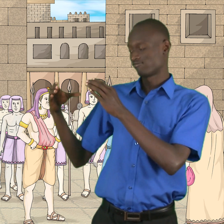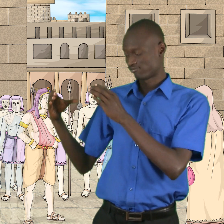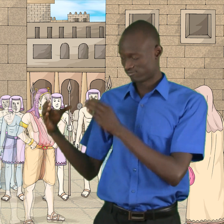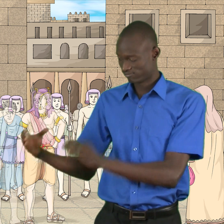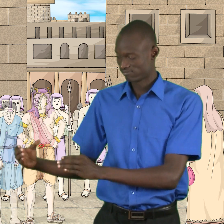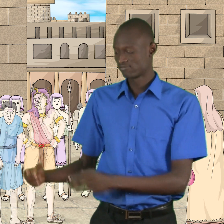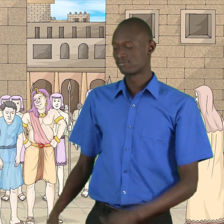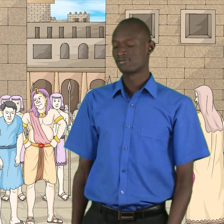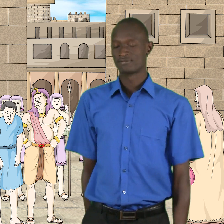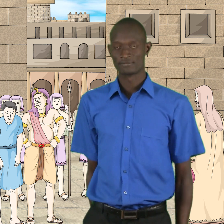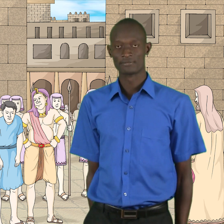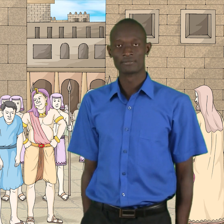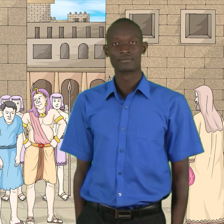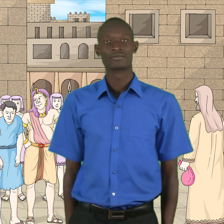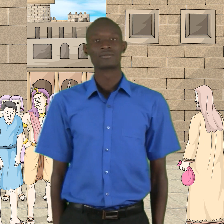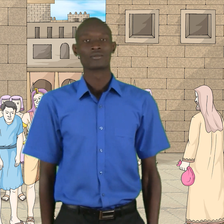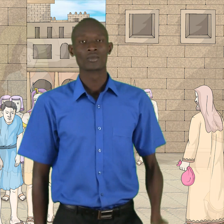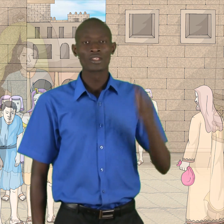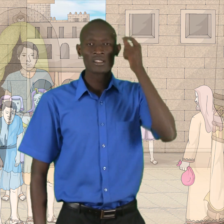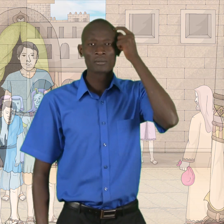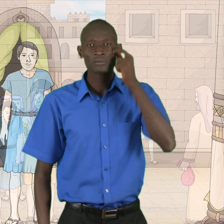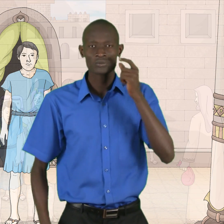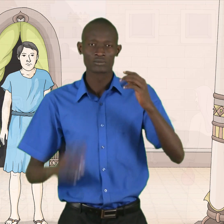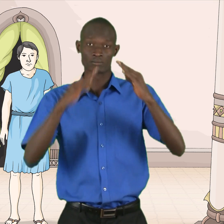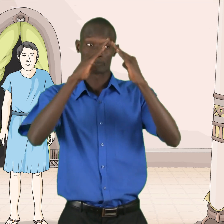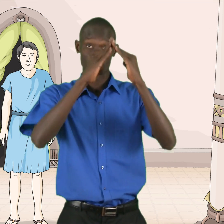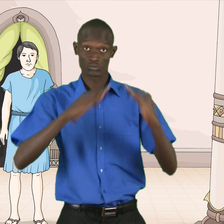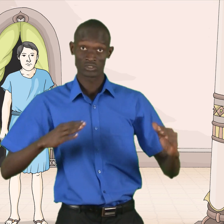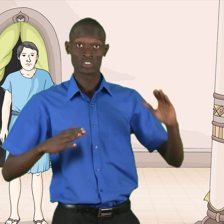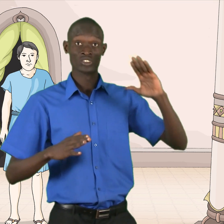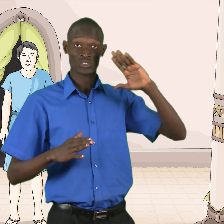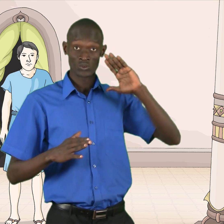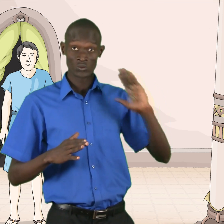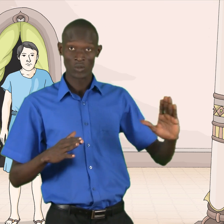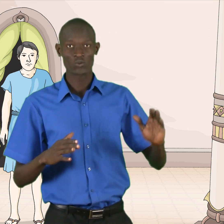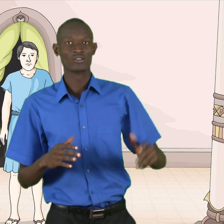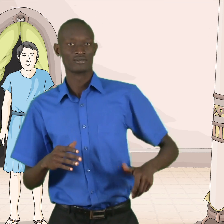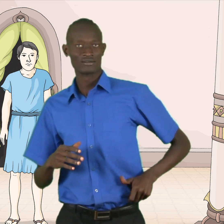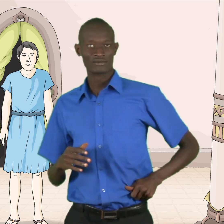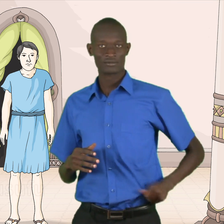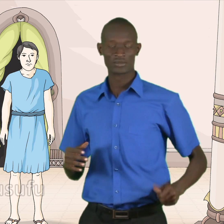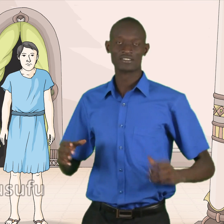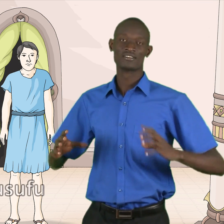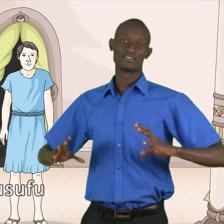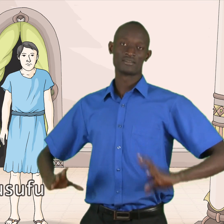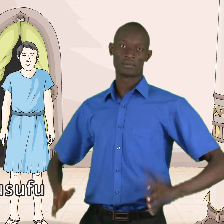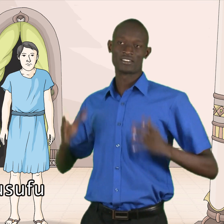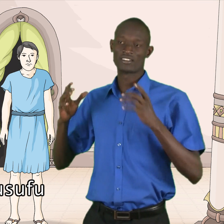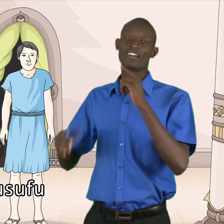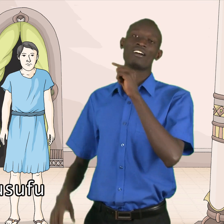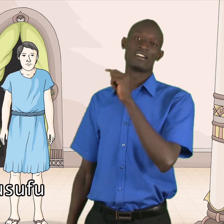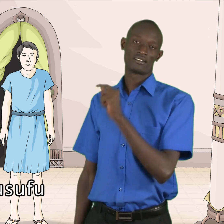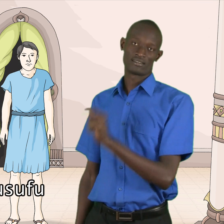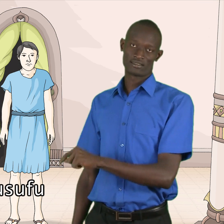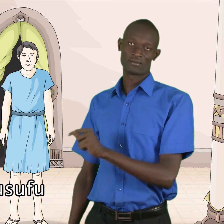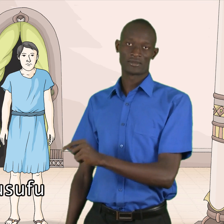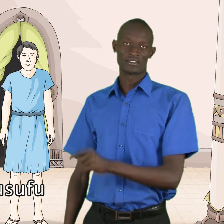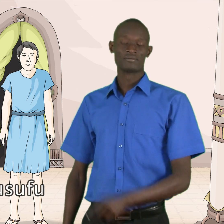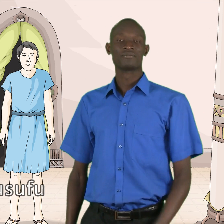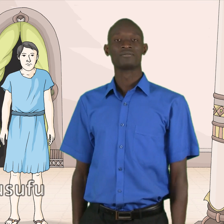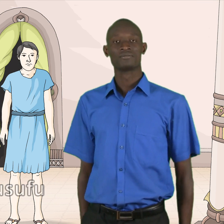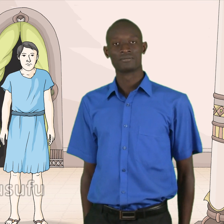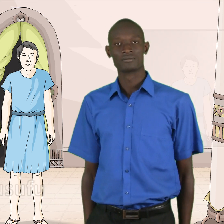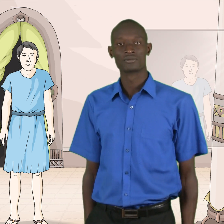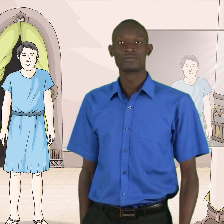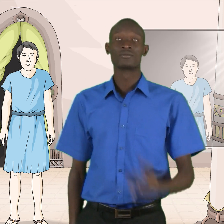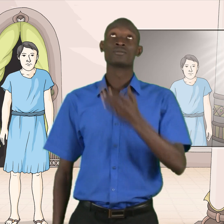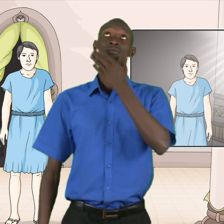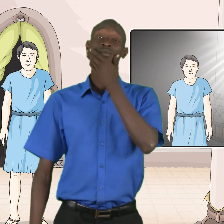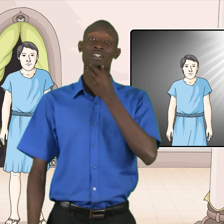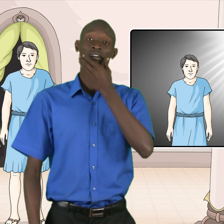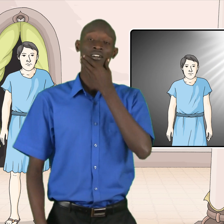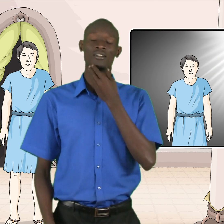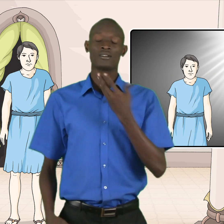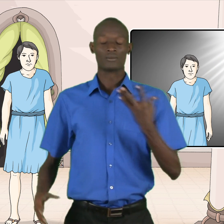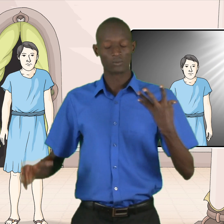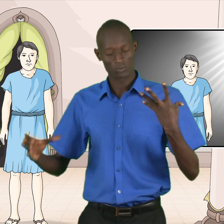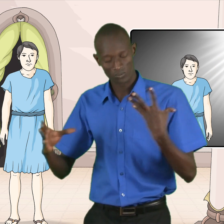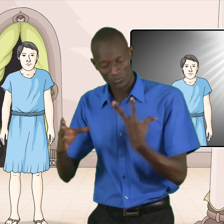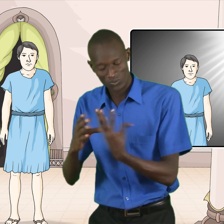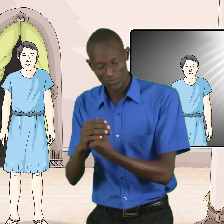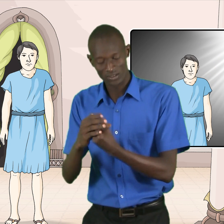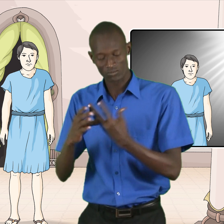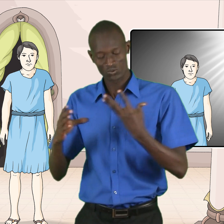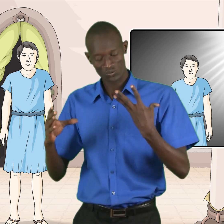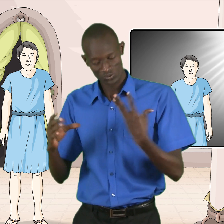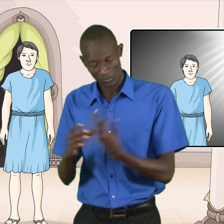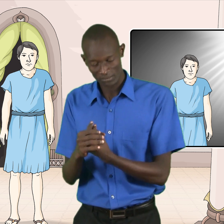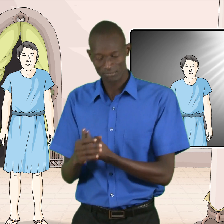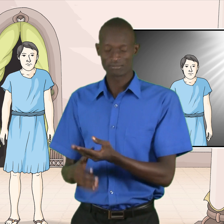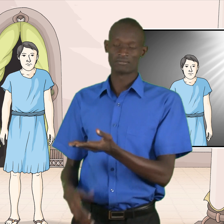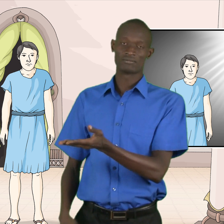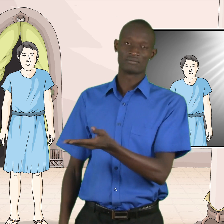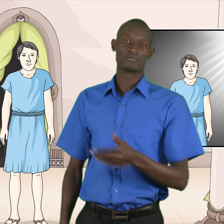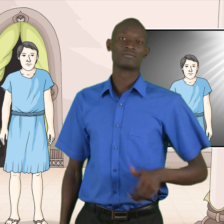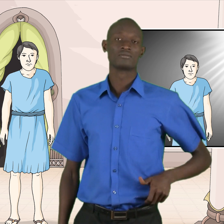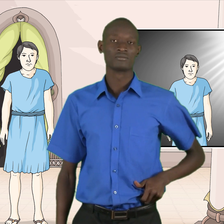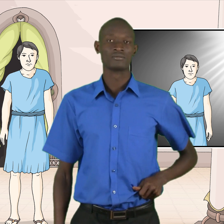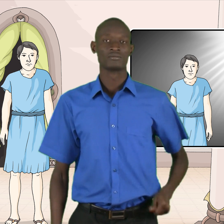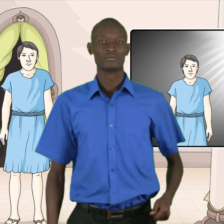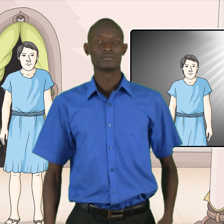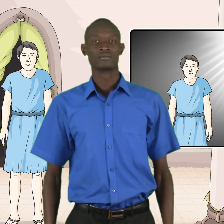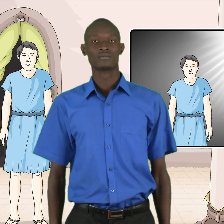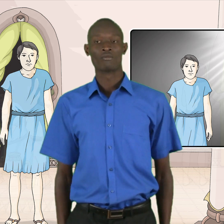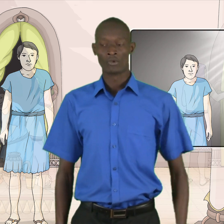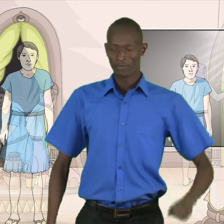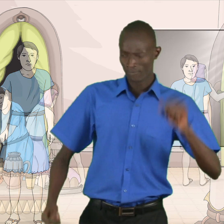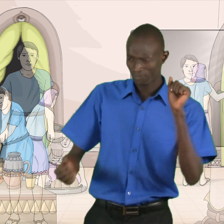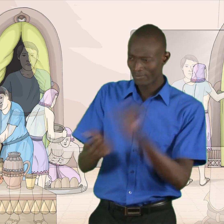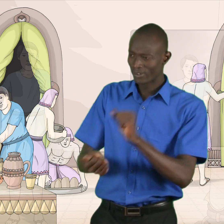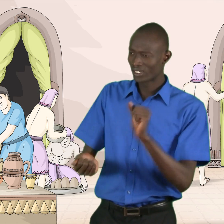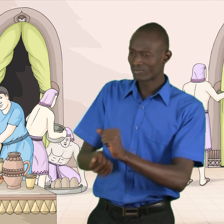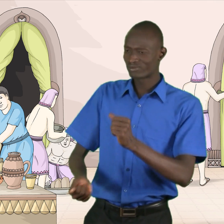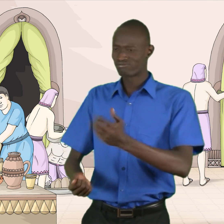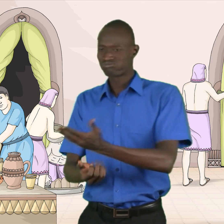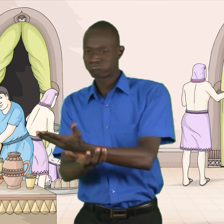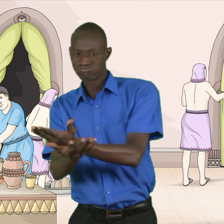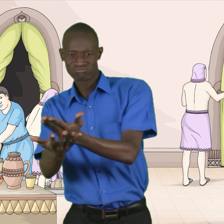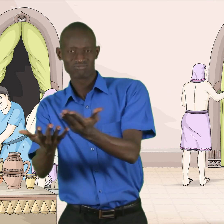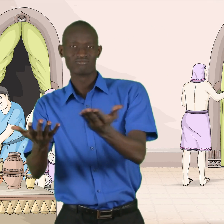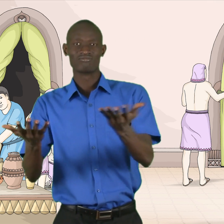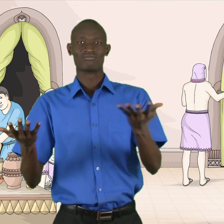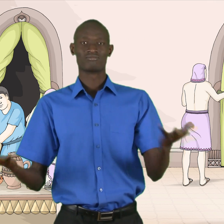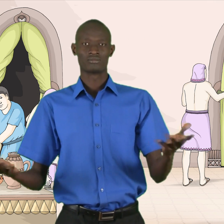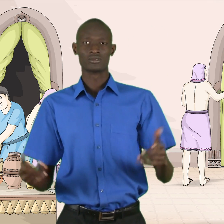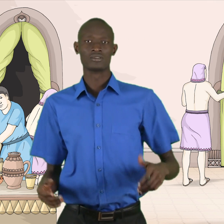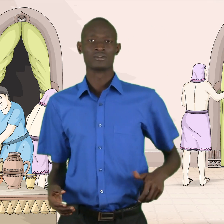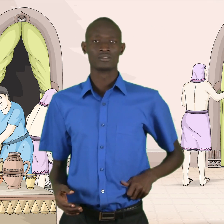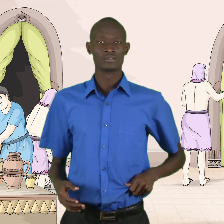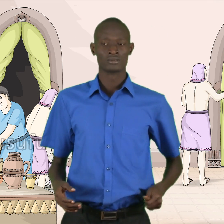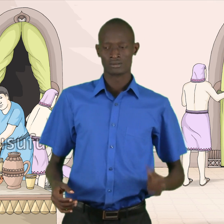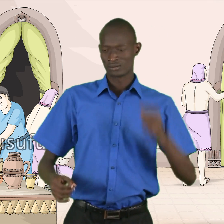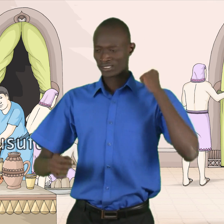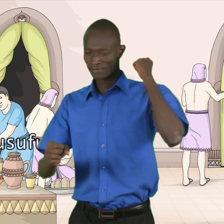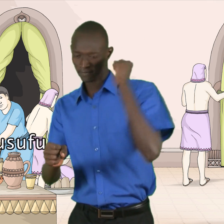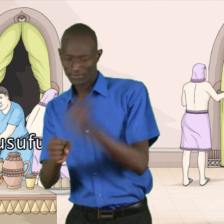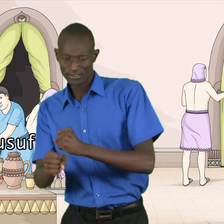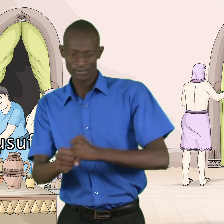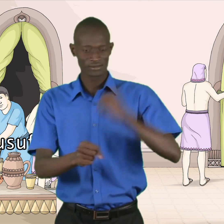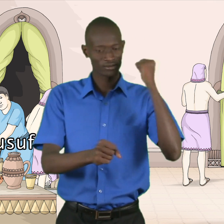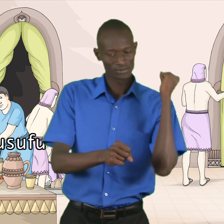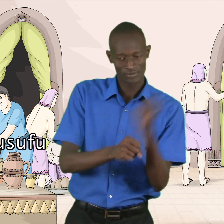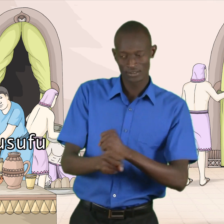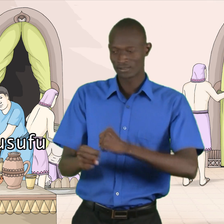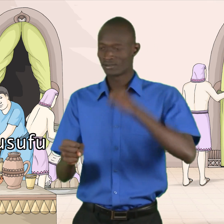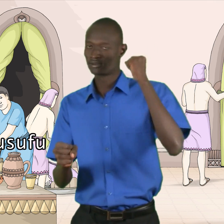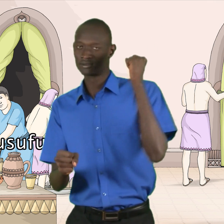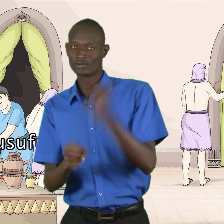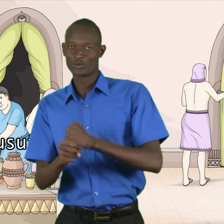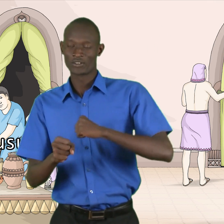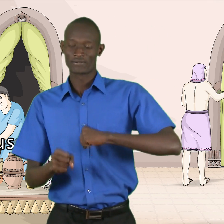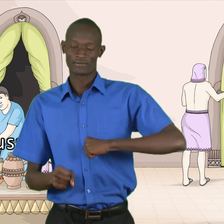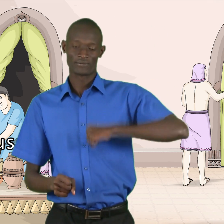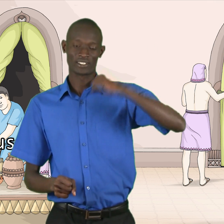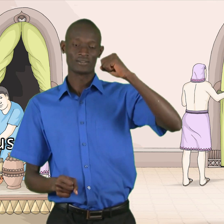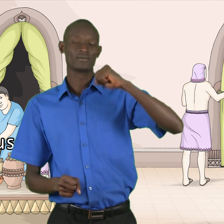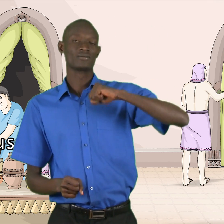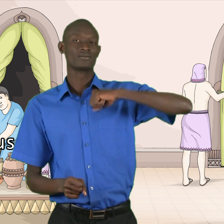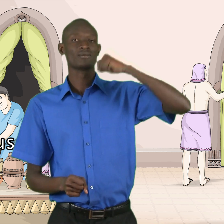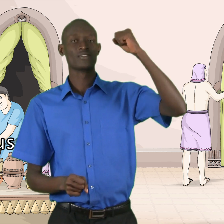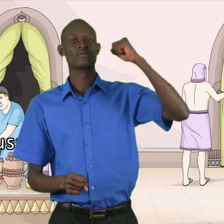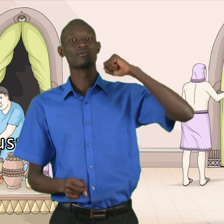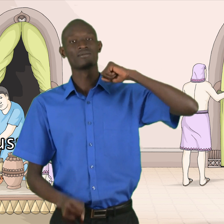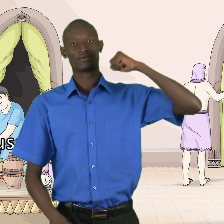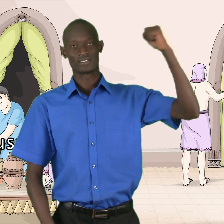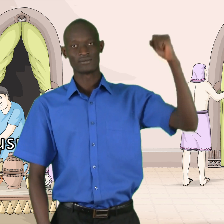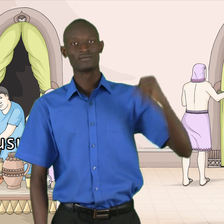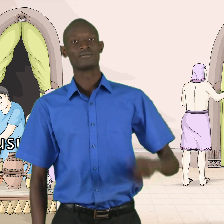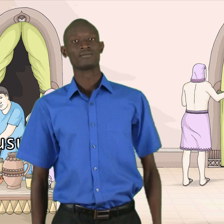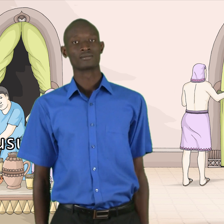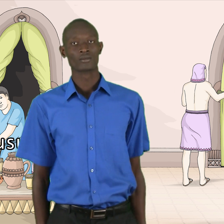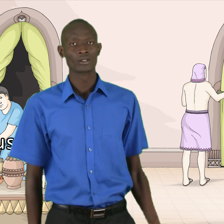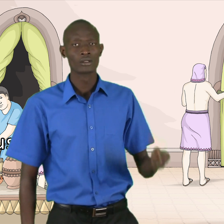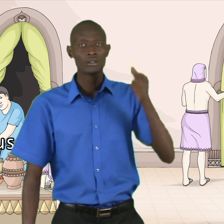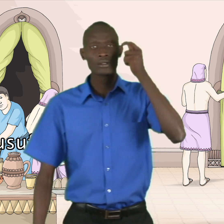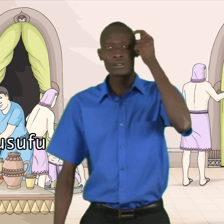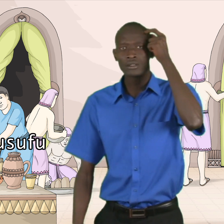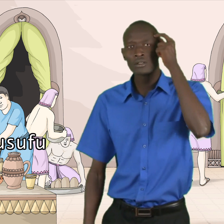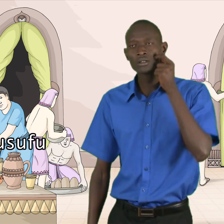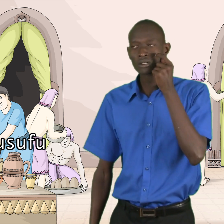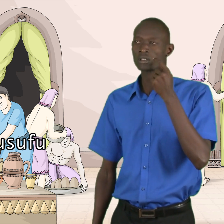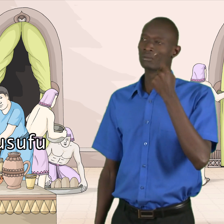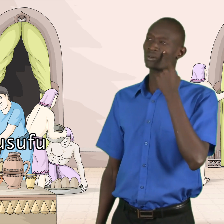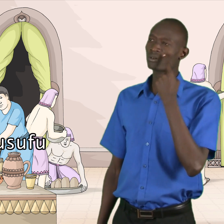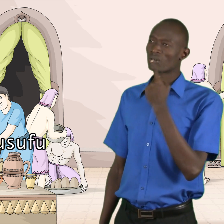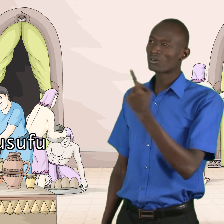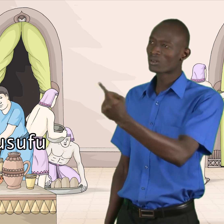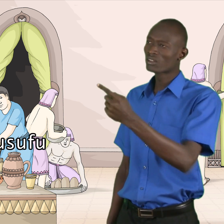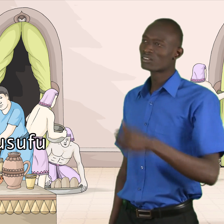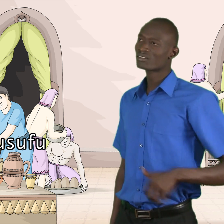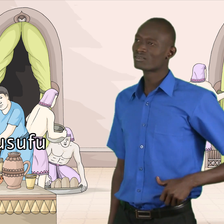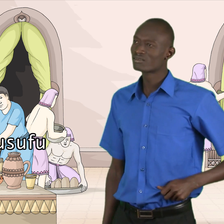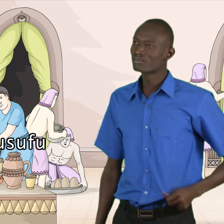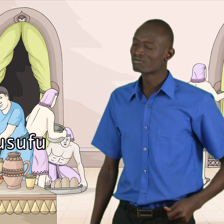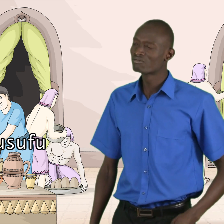And the LORD was with Joseph, and he became a successful man, serving in the household of his Egyptian master.